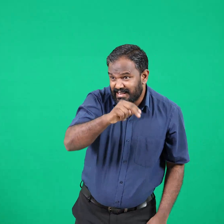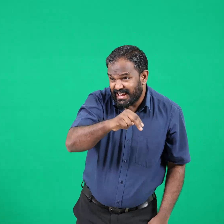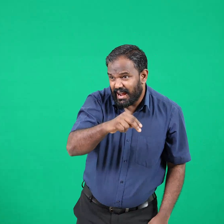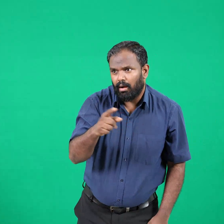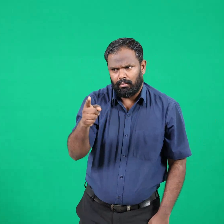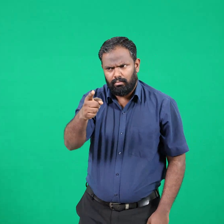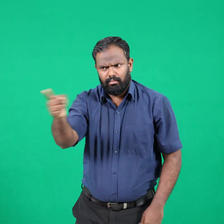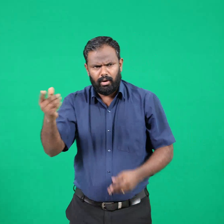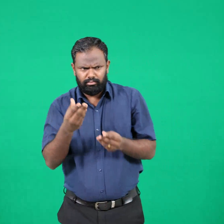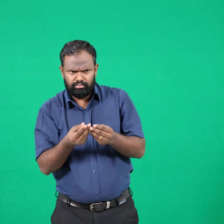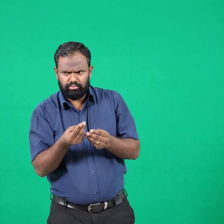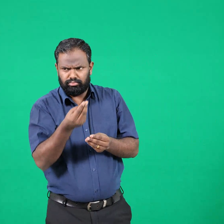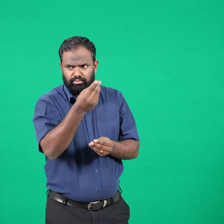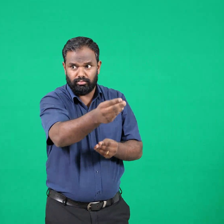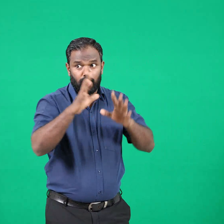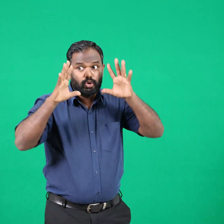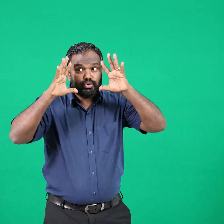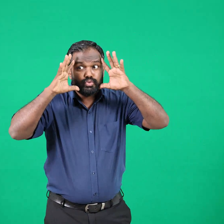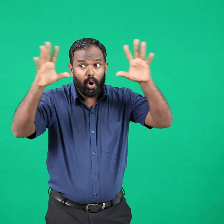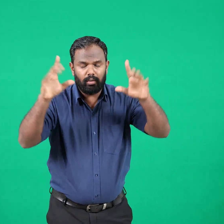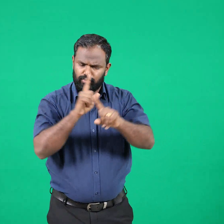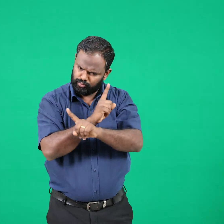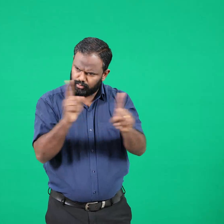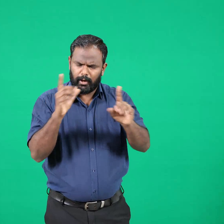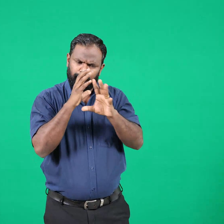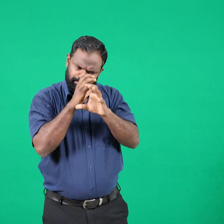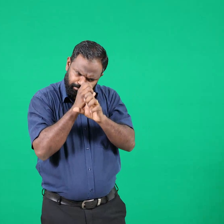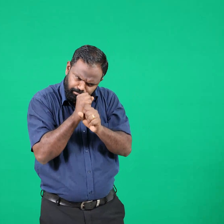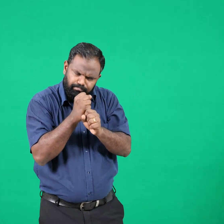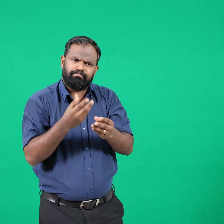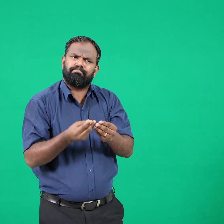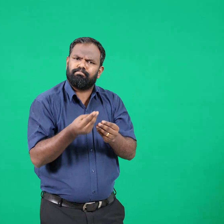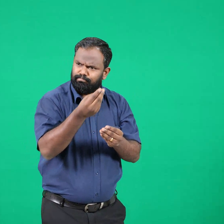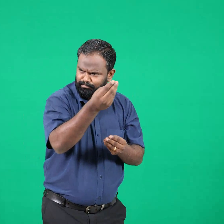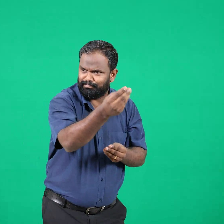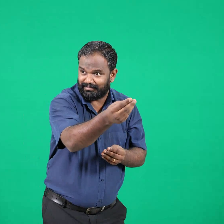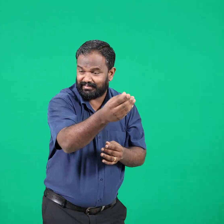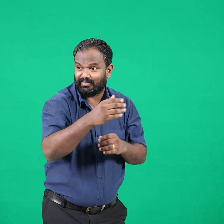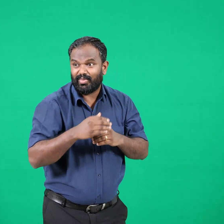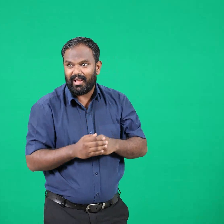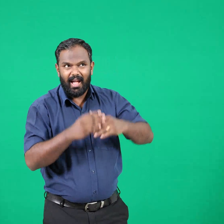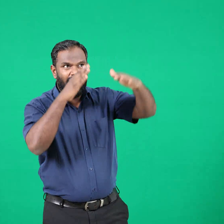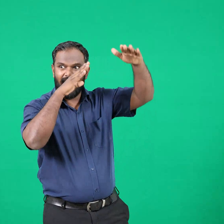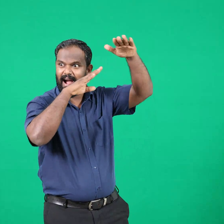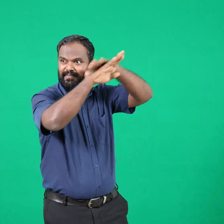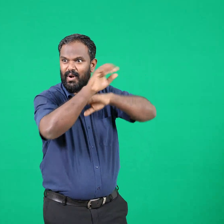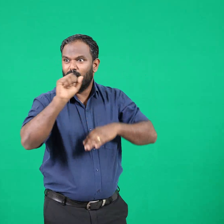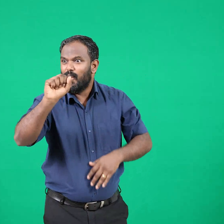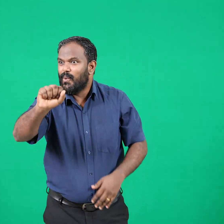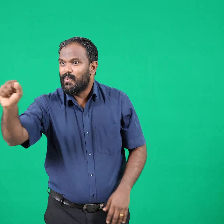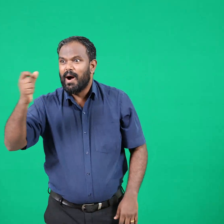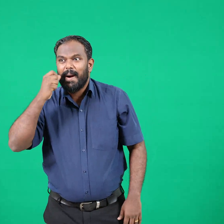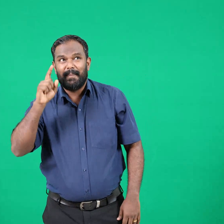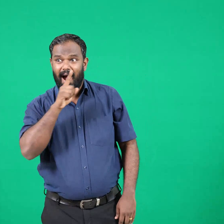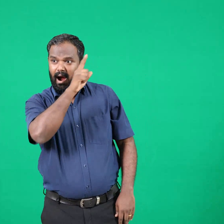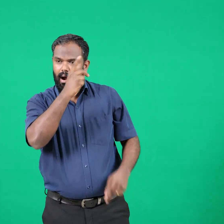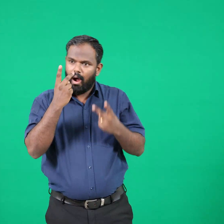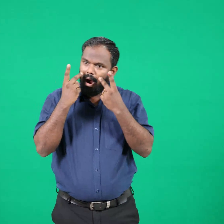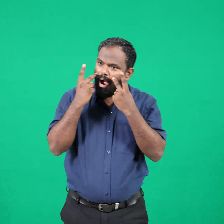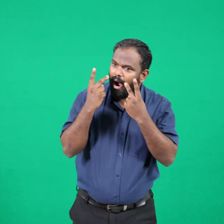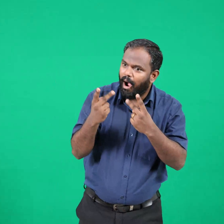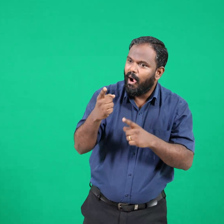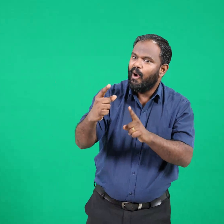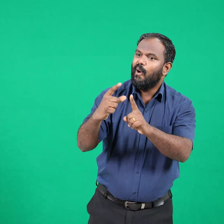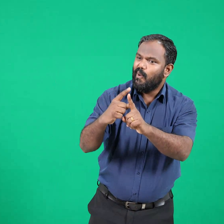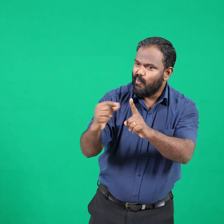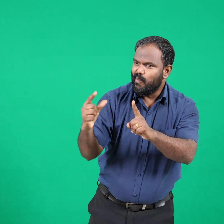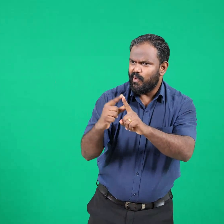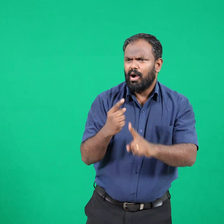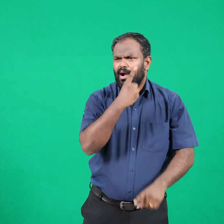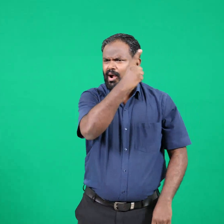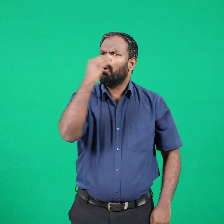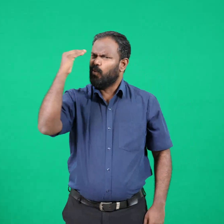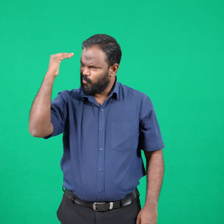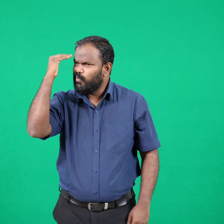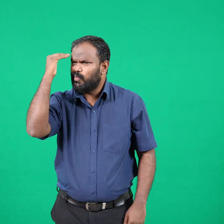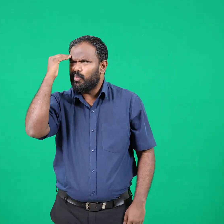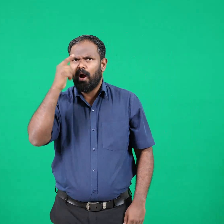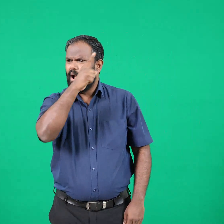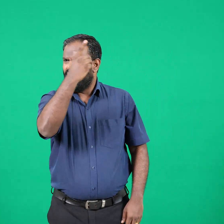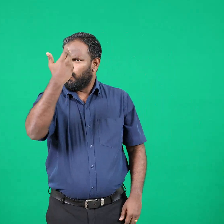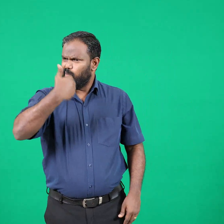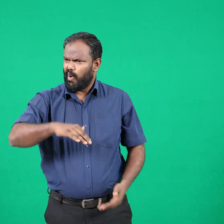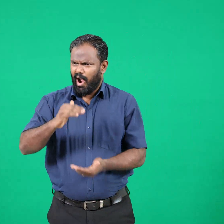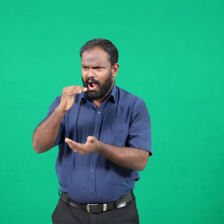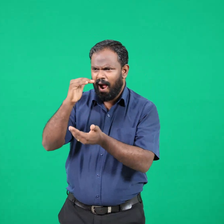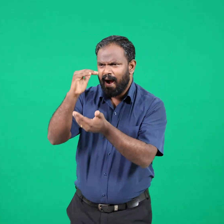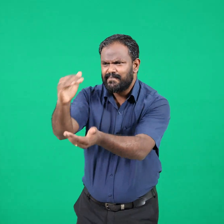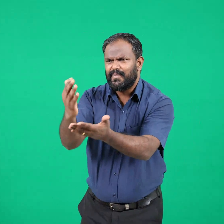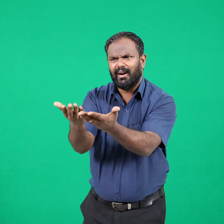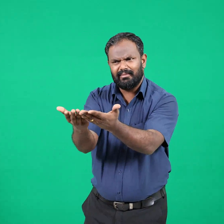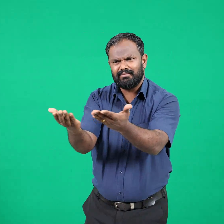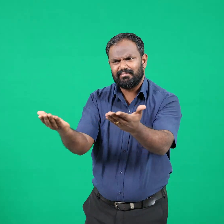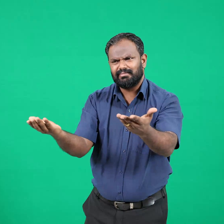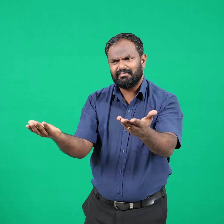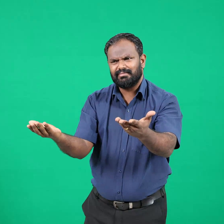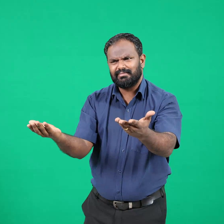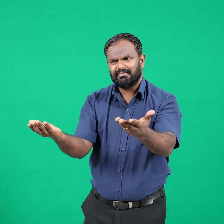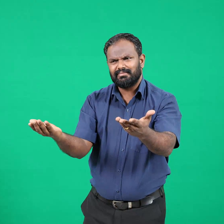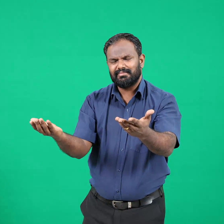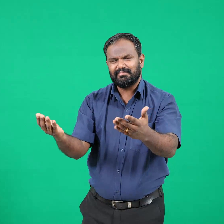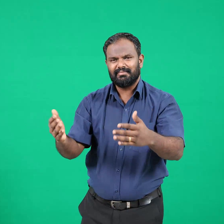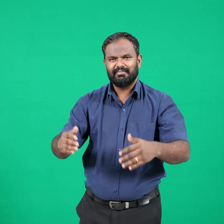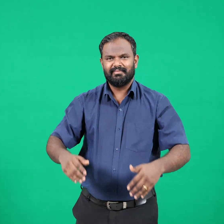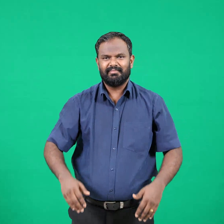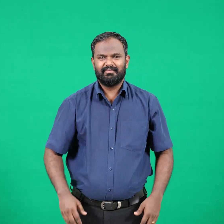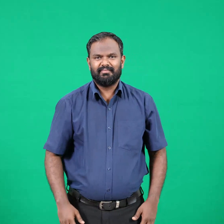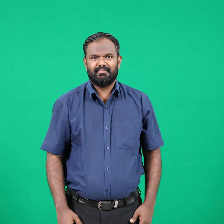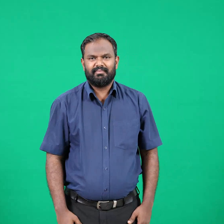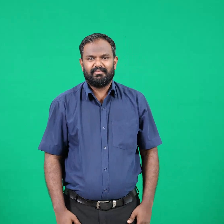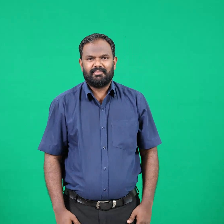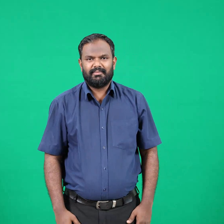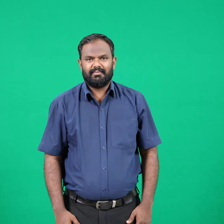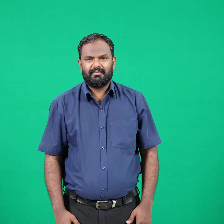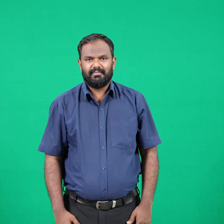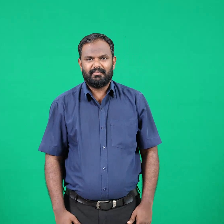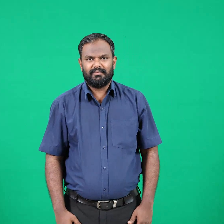And your Father, who sees what is done in secret, will reward you.